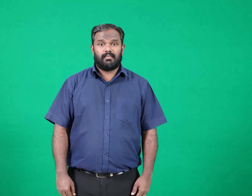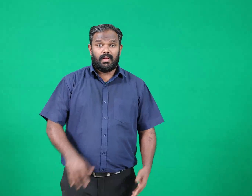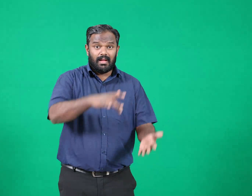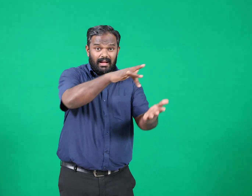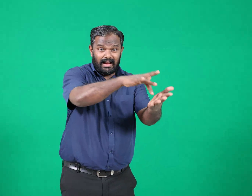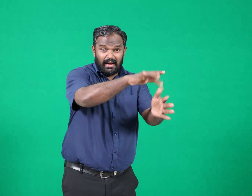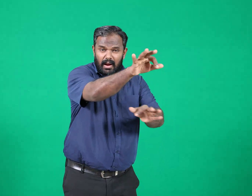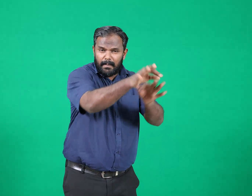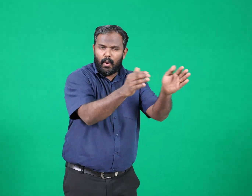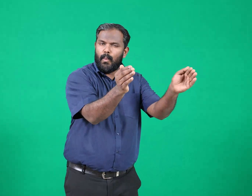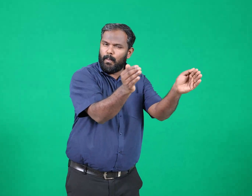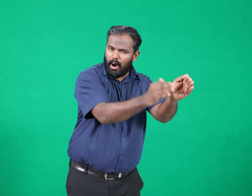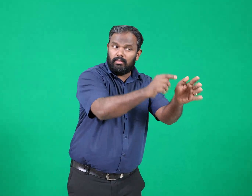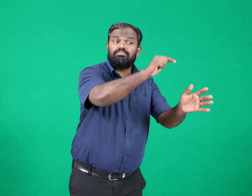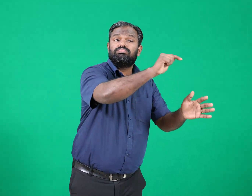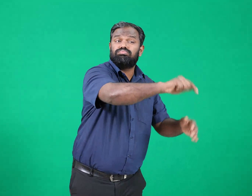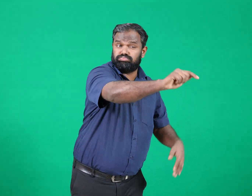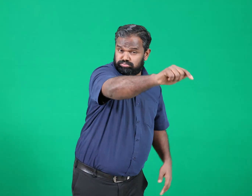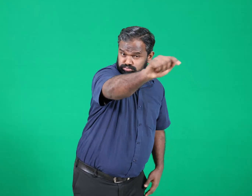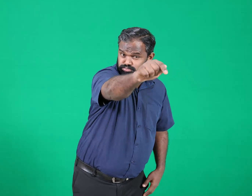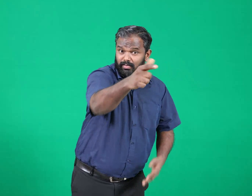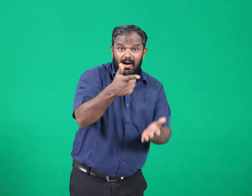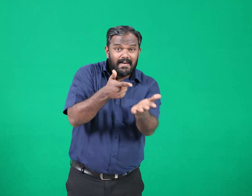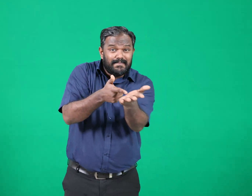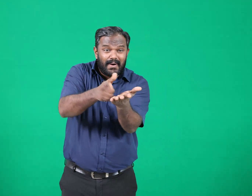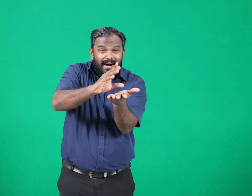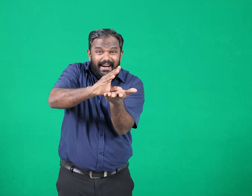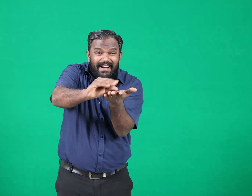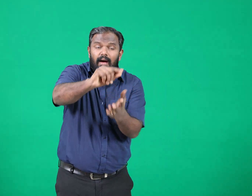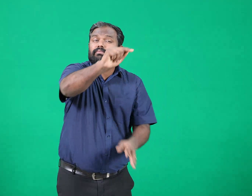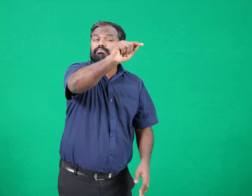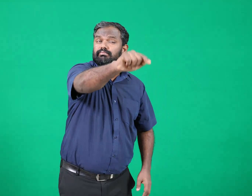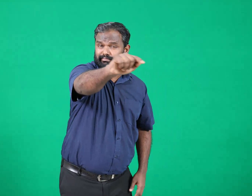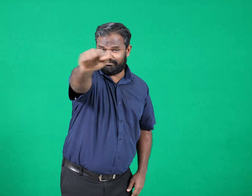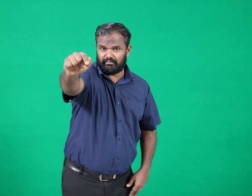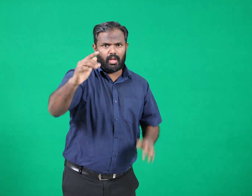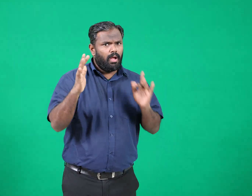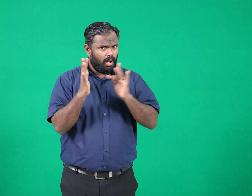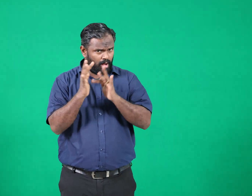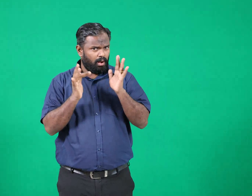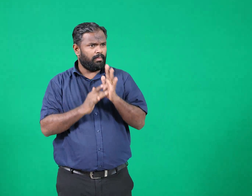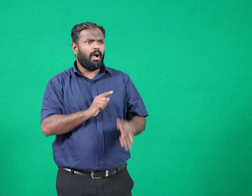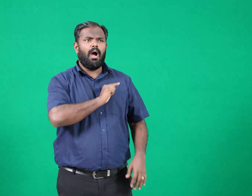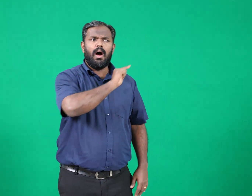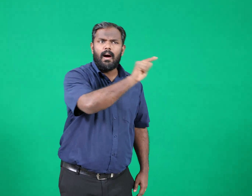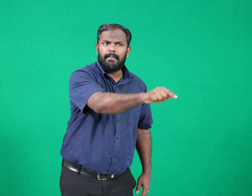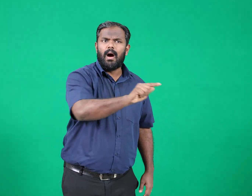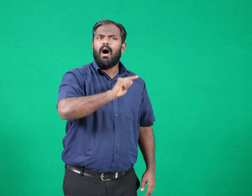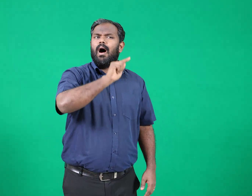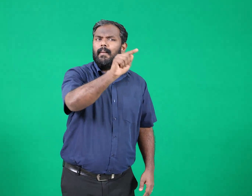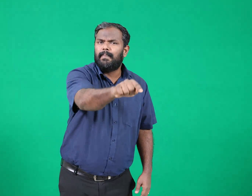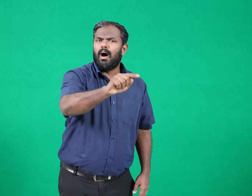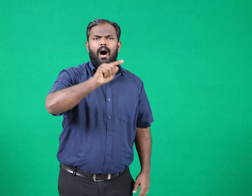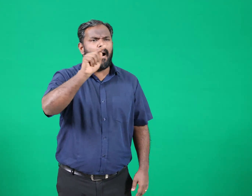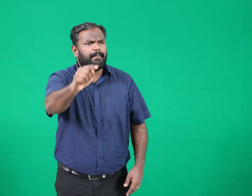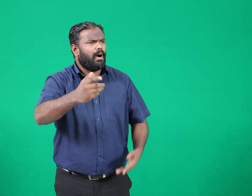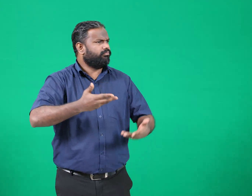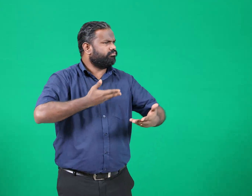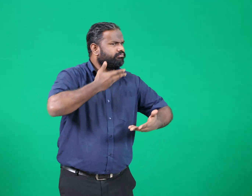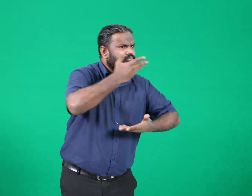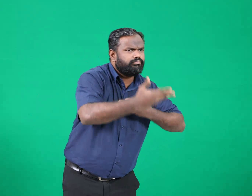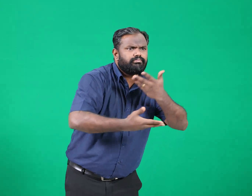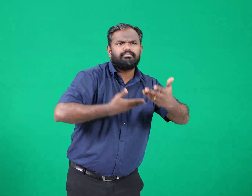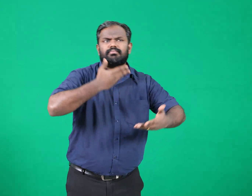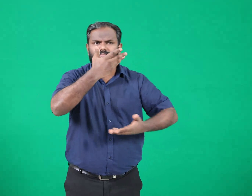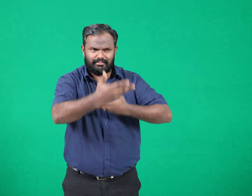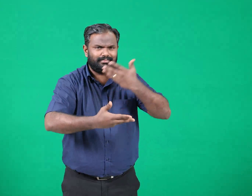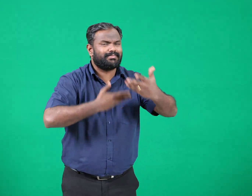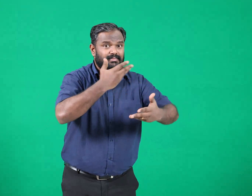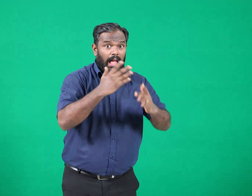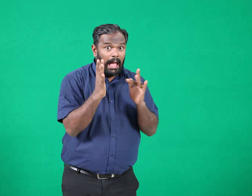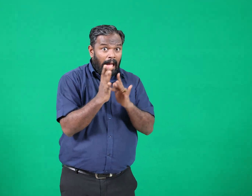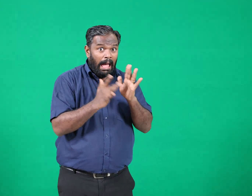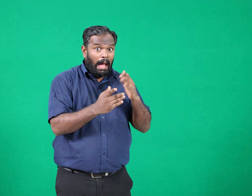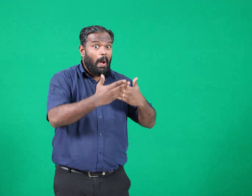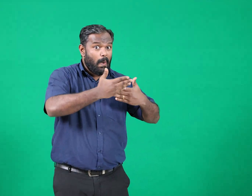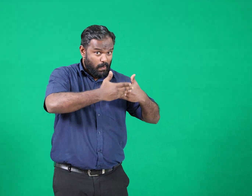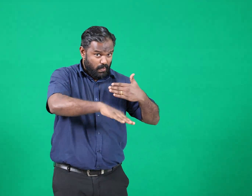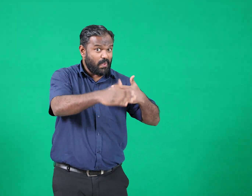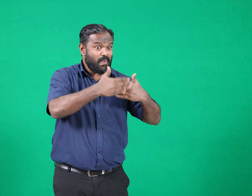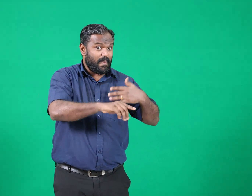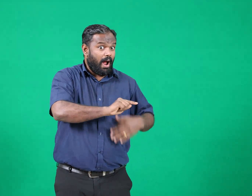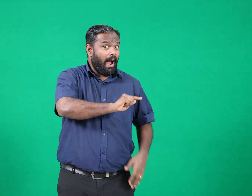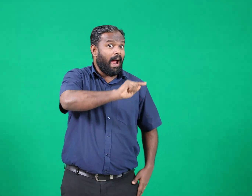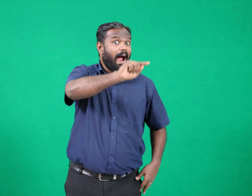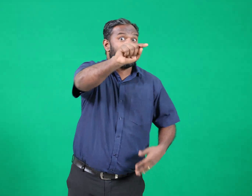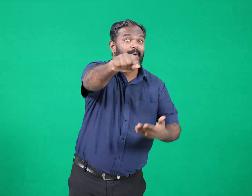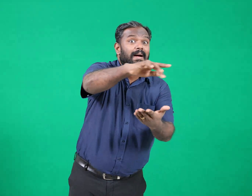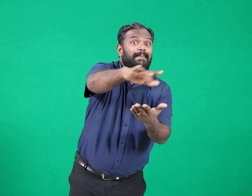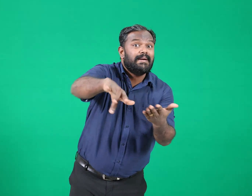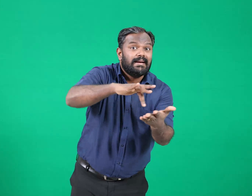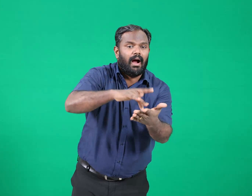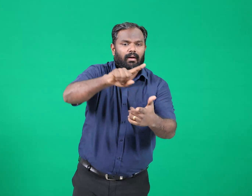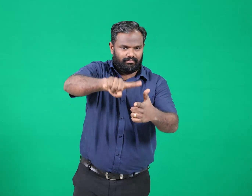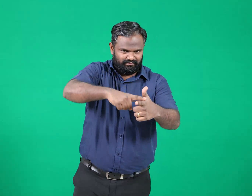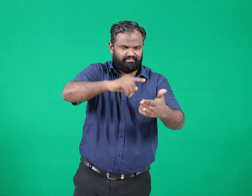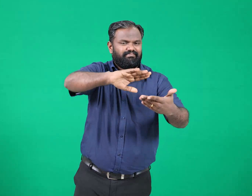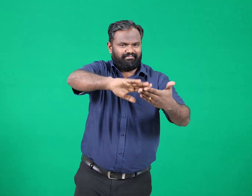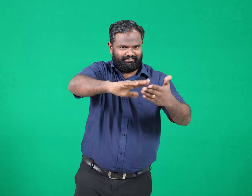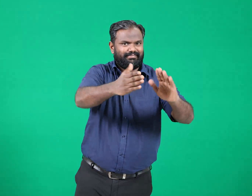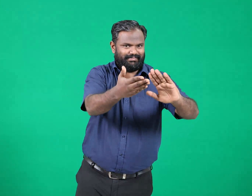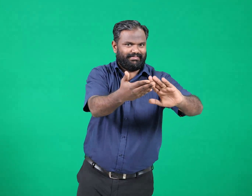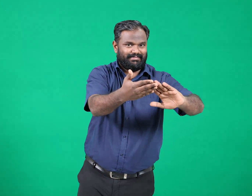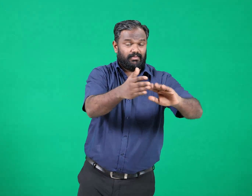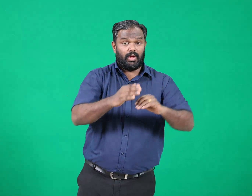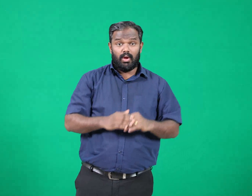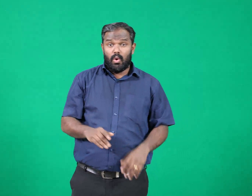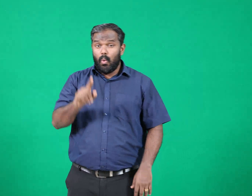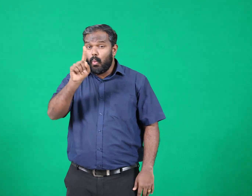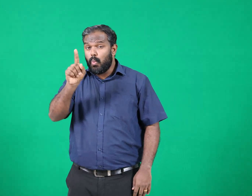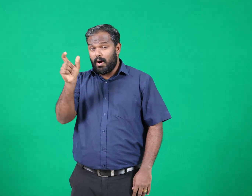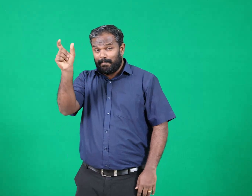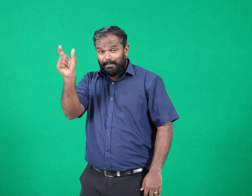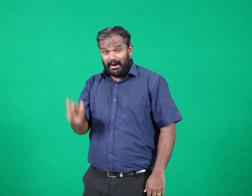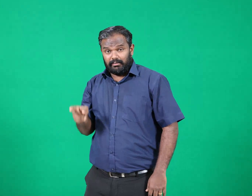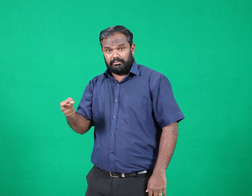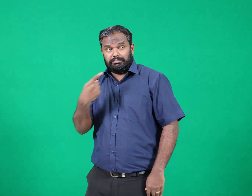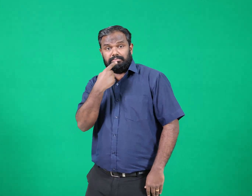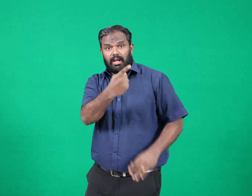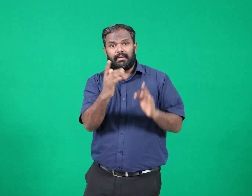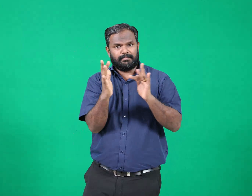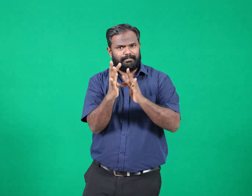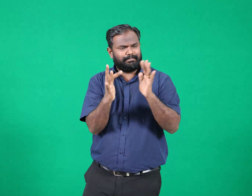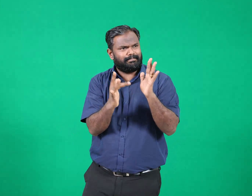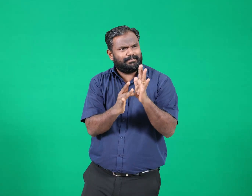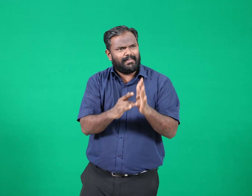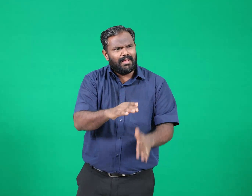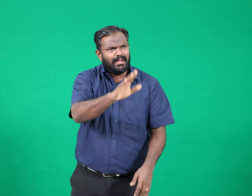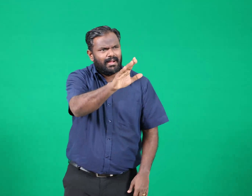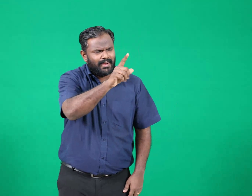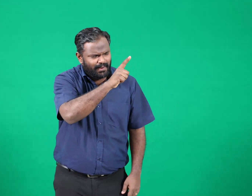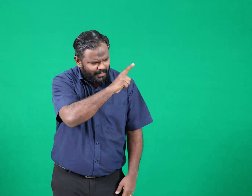Then Jesus traveled throughout the towns and villages, teaching as He made His way toward Jerusalem.